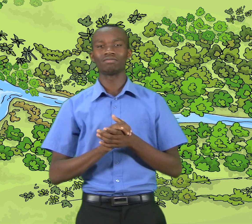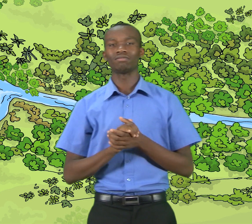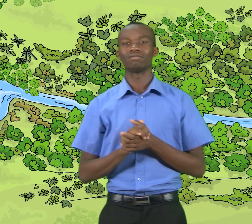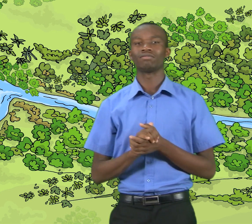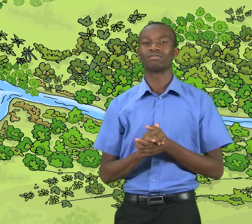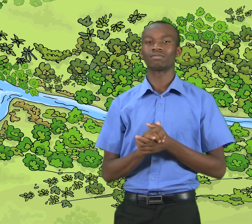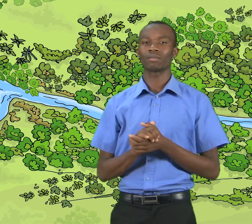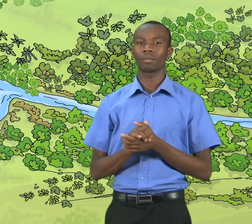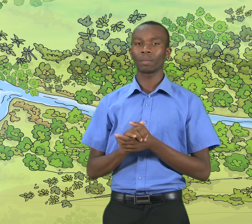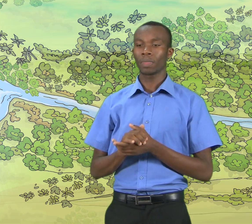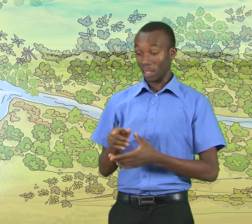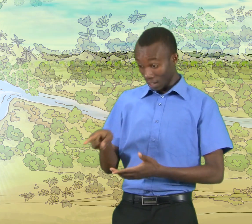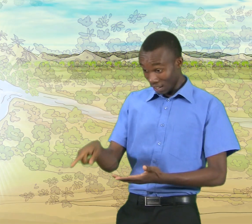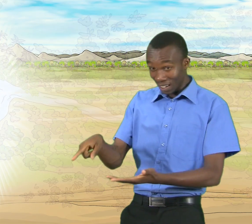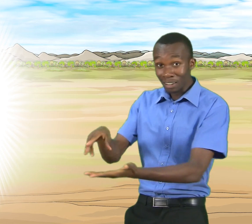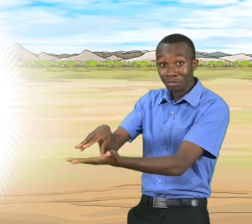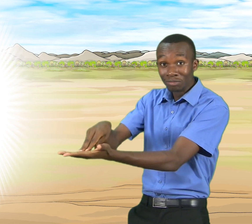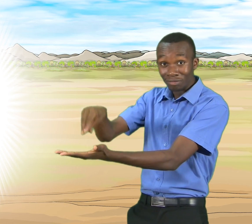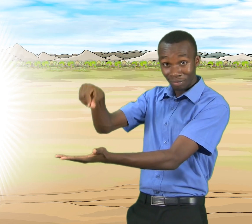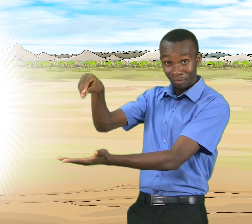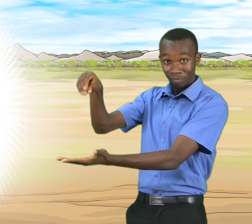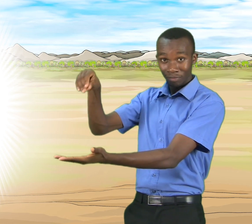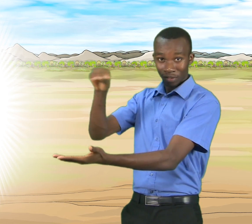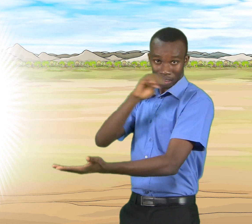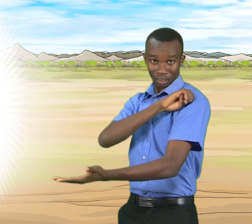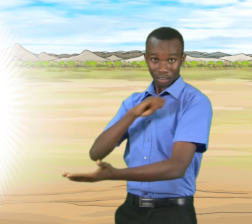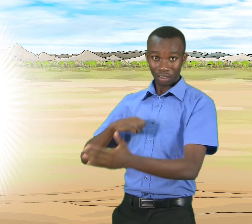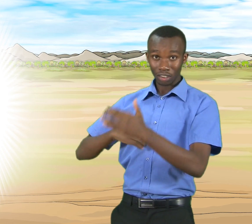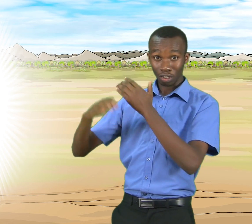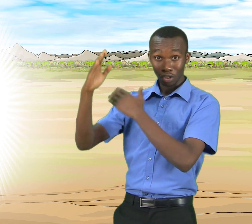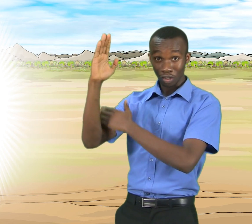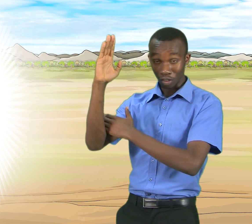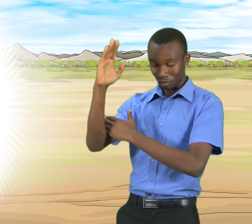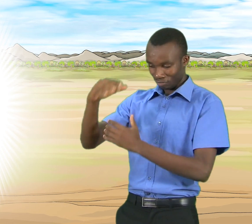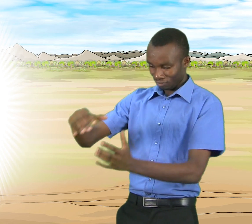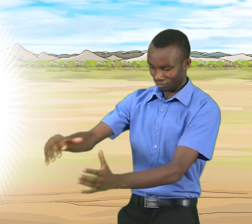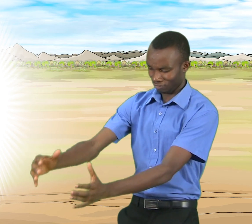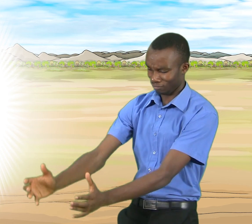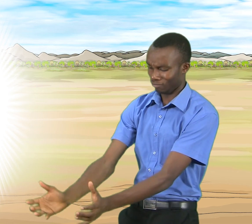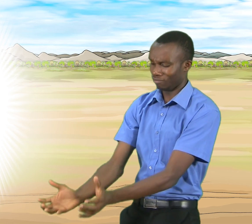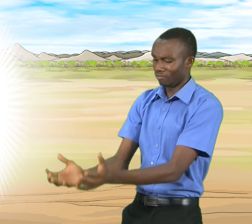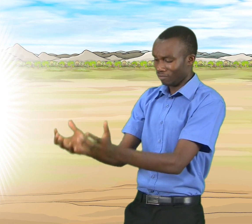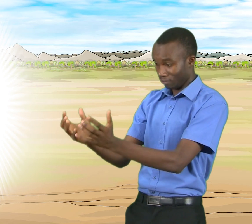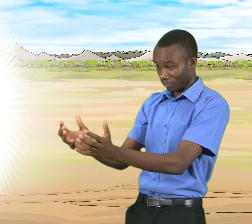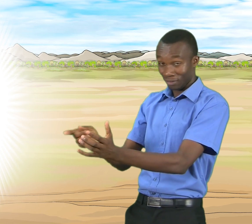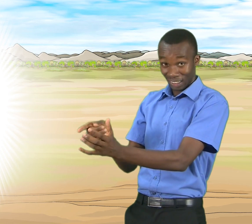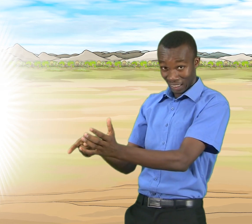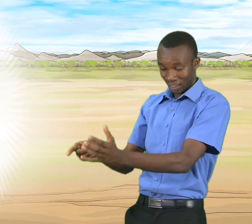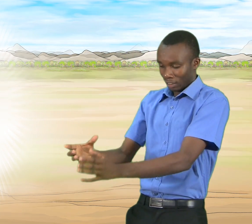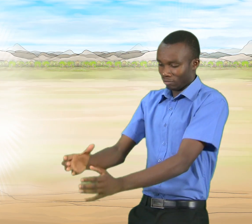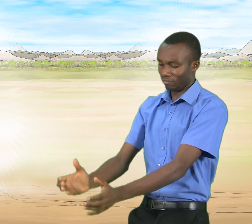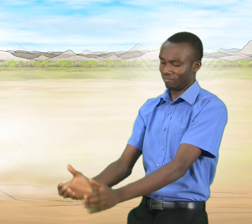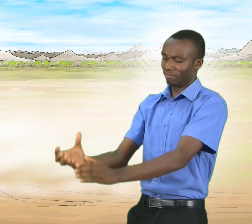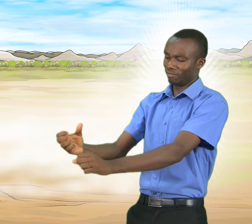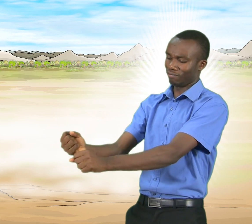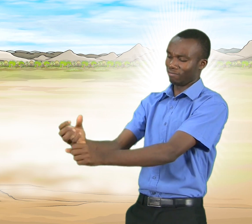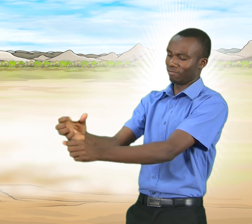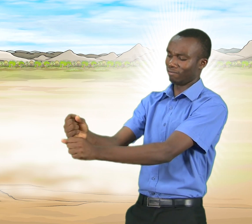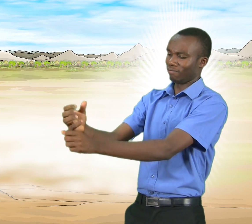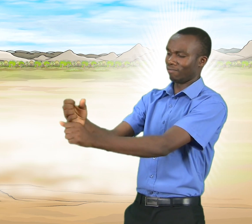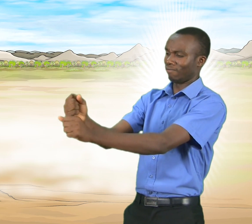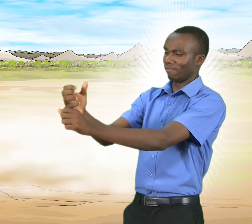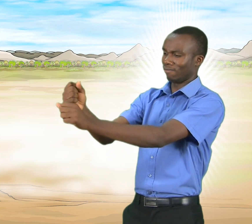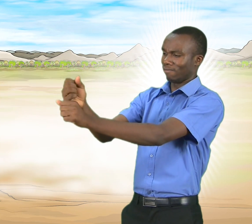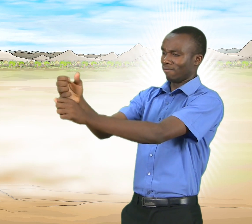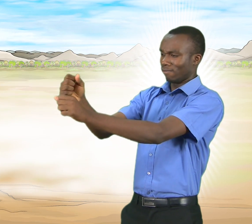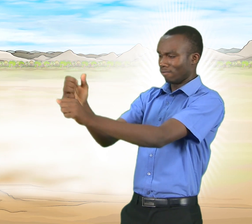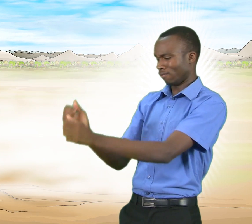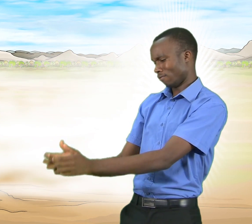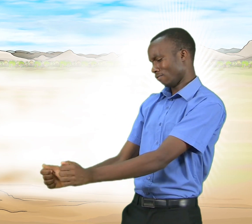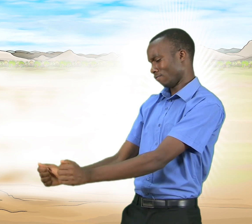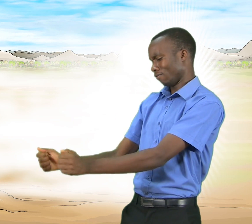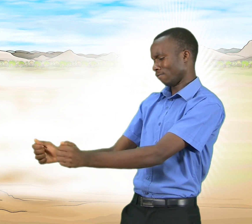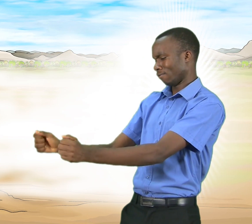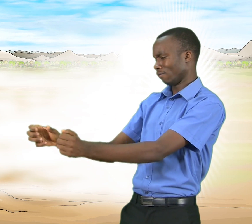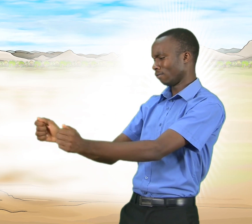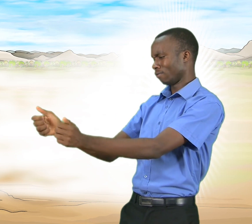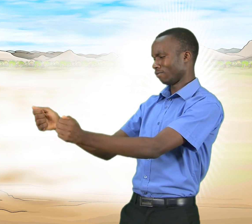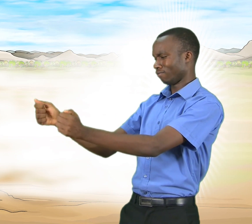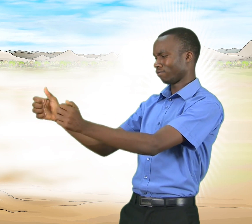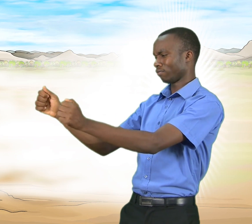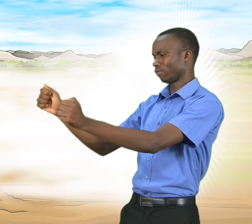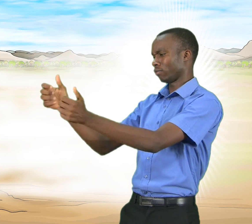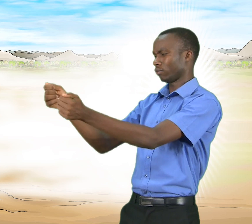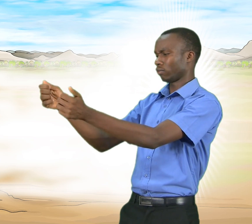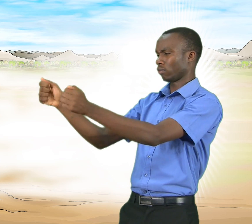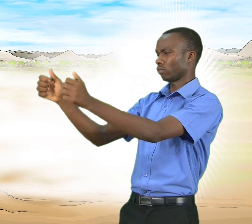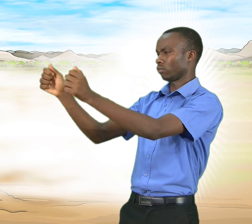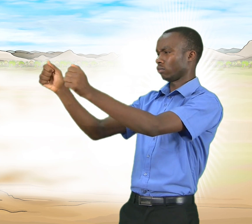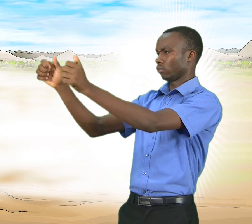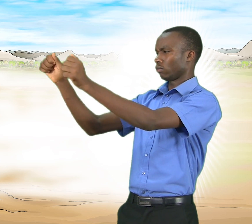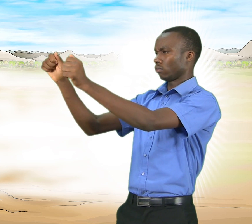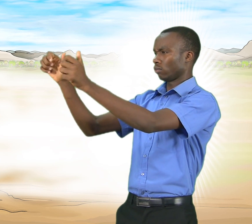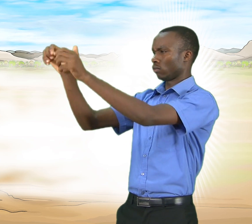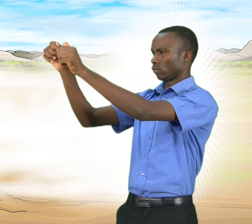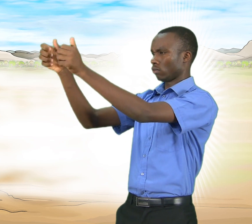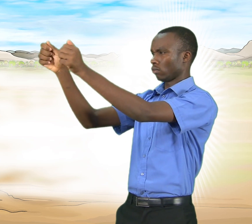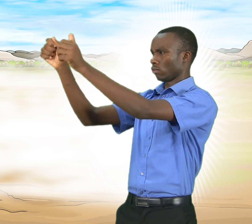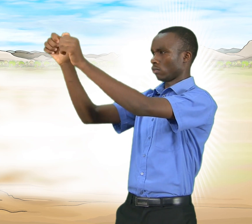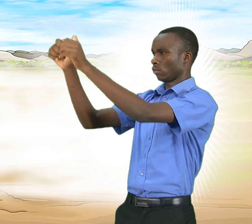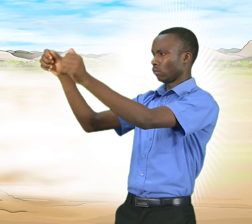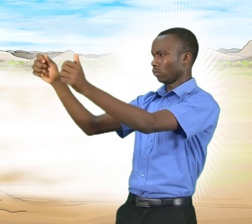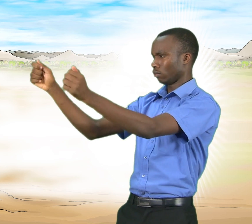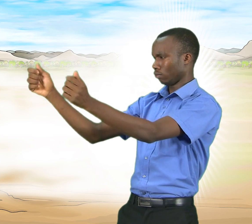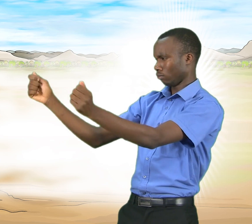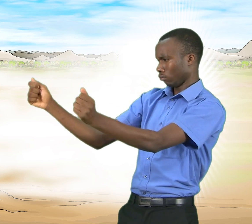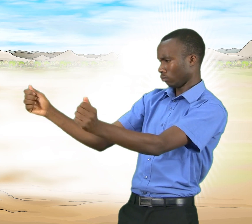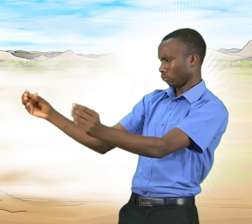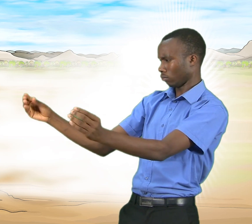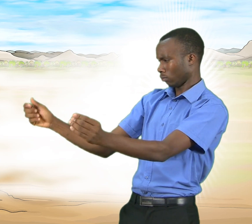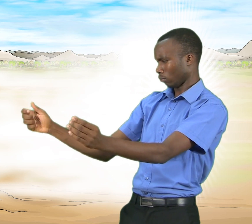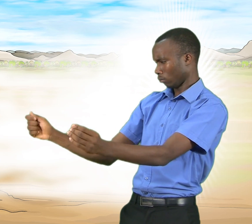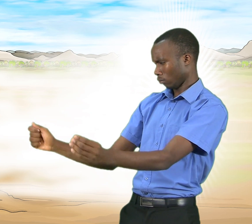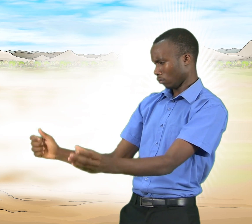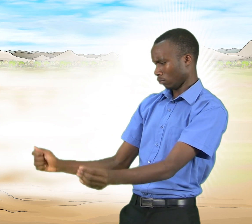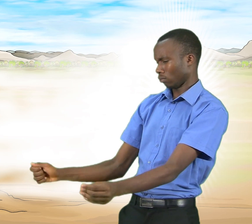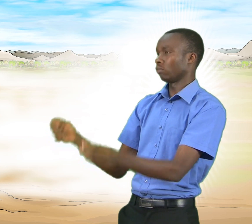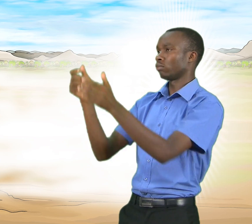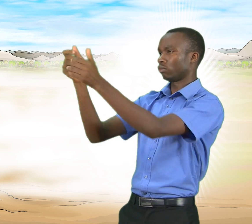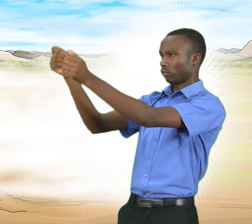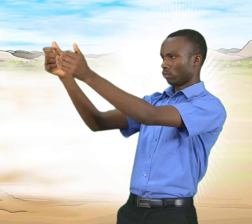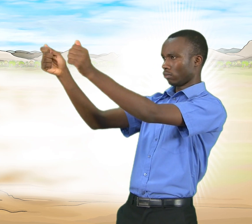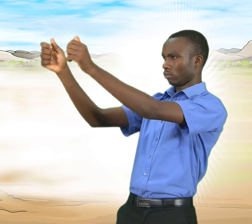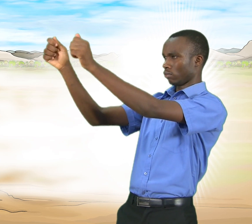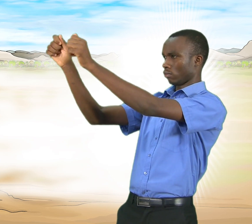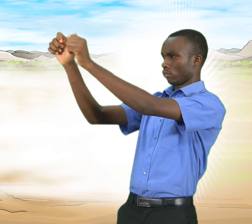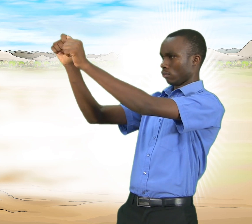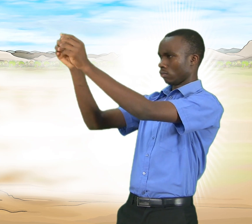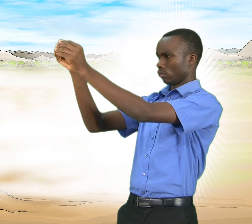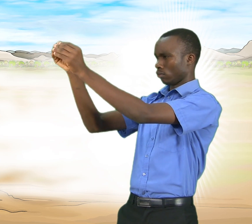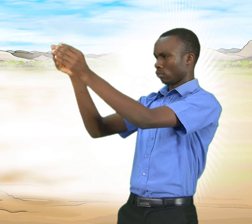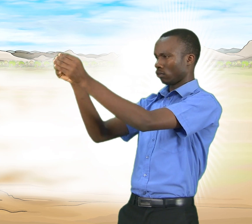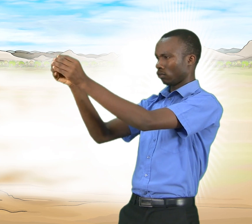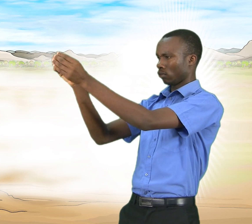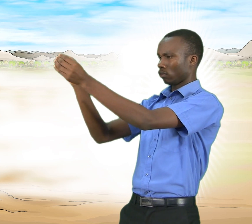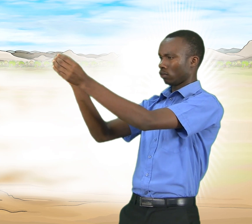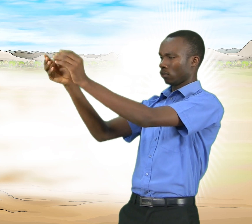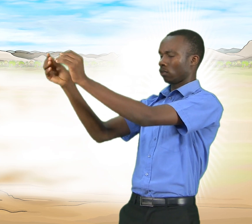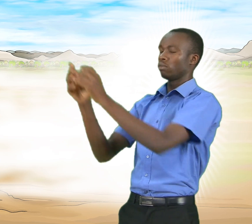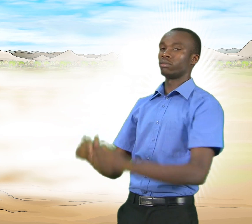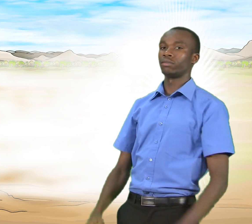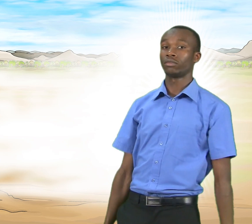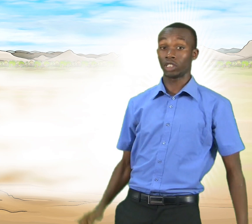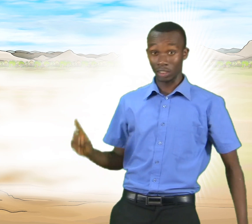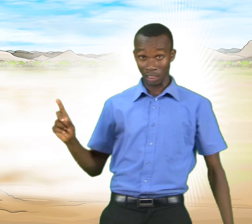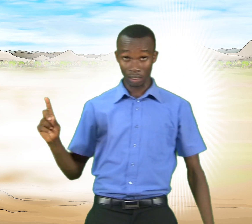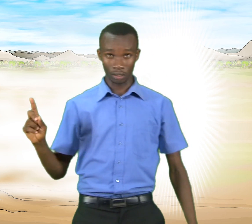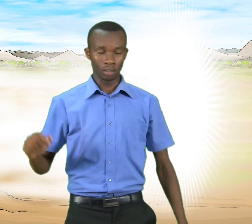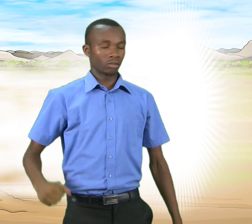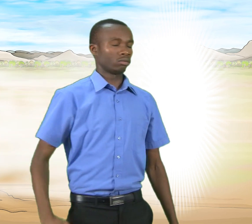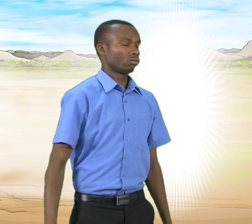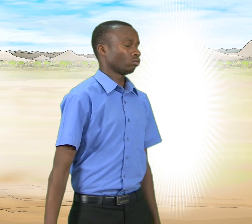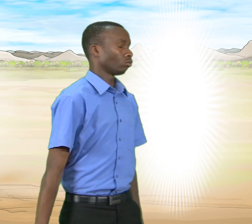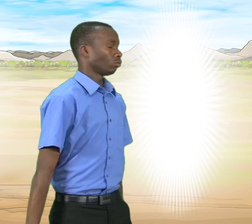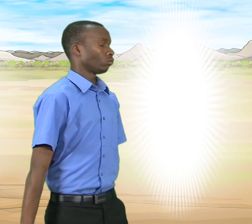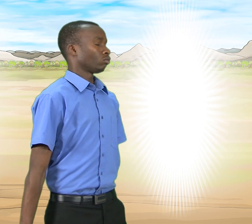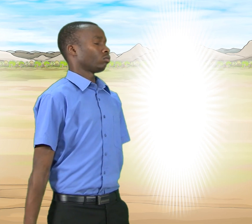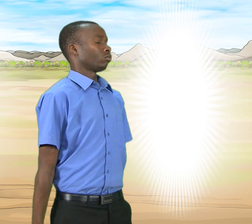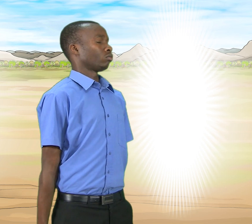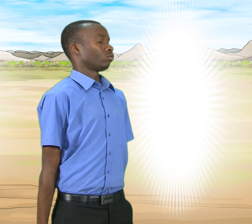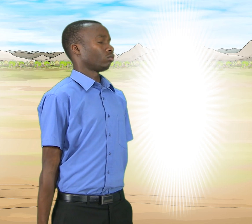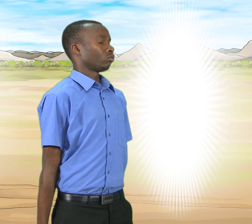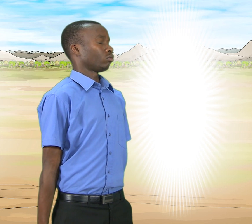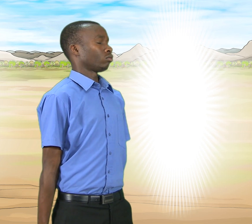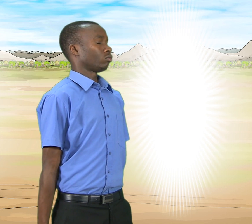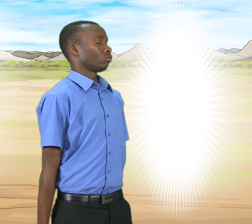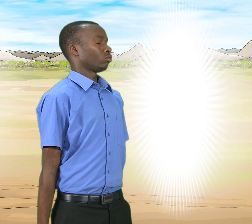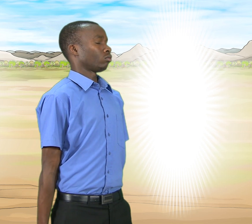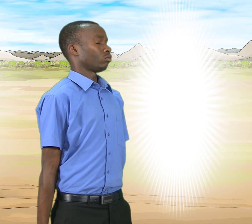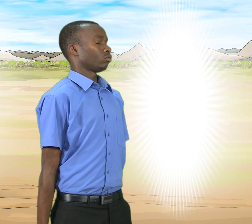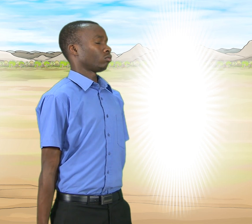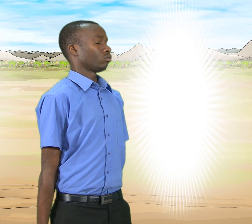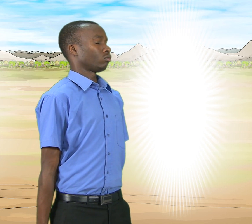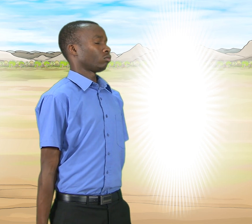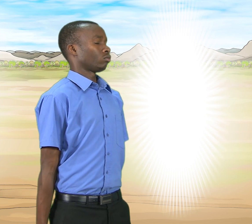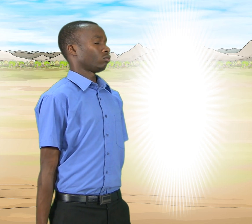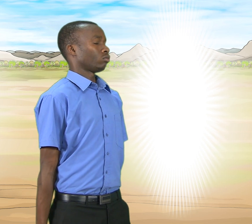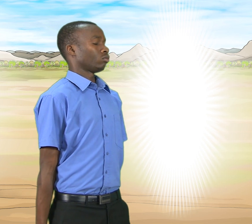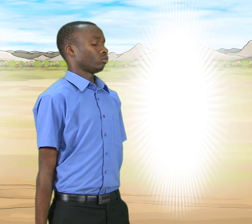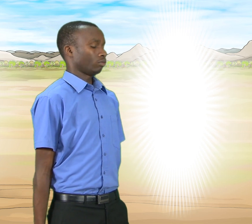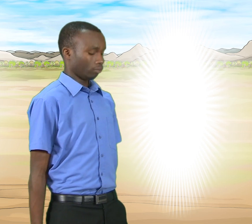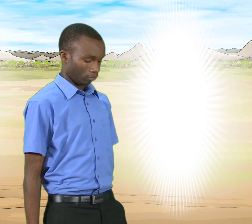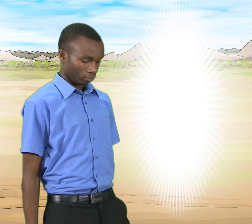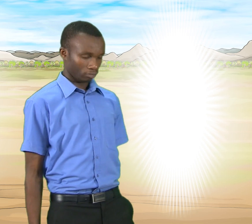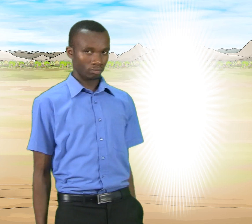Then the LORD God formed man from the dust of the ground and breathed the breath of life into his nostrils, and the man became a living being. And the LORD God planted a garden in Eden, in the east, where He placed the man He had formed.